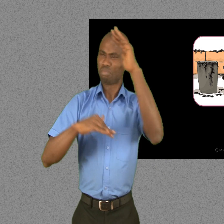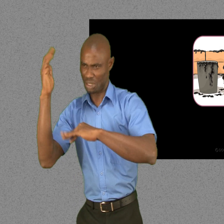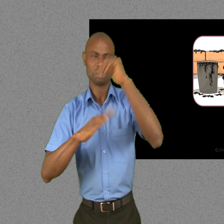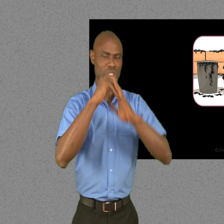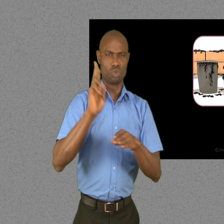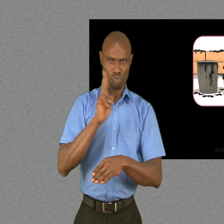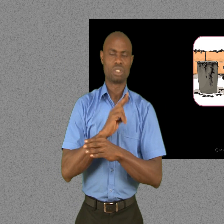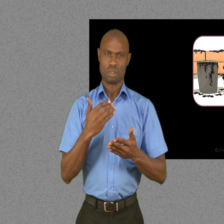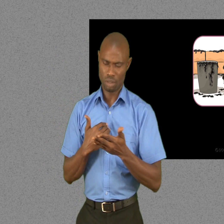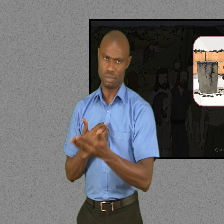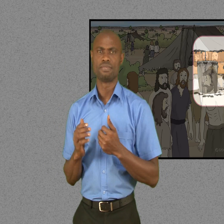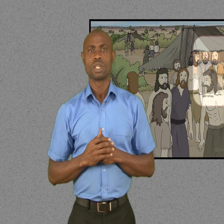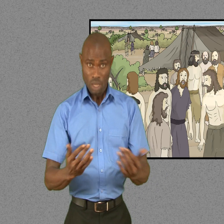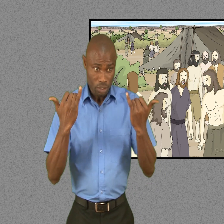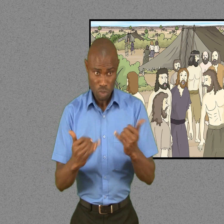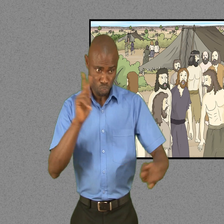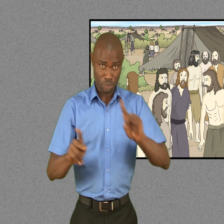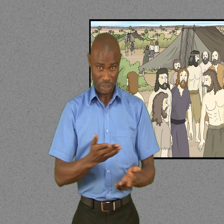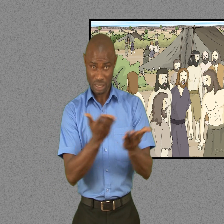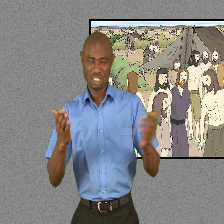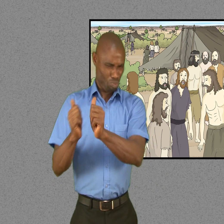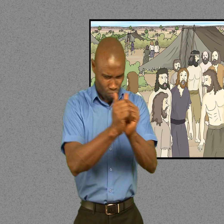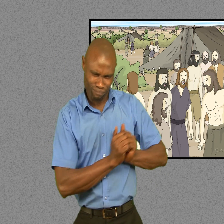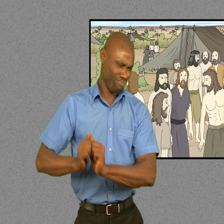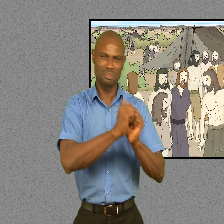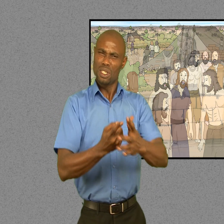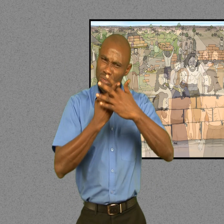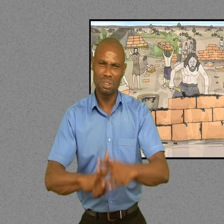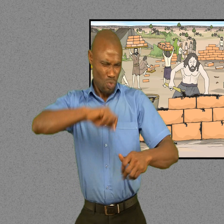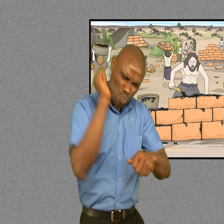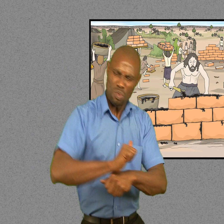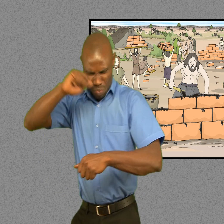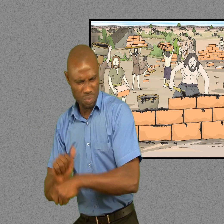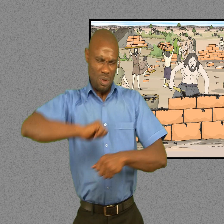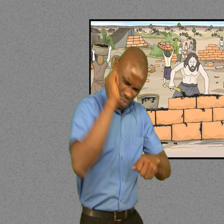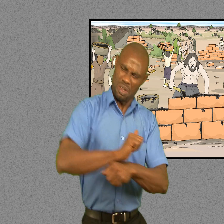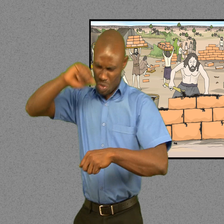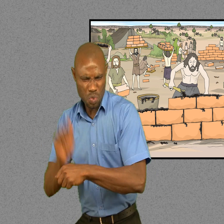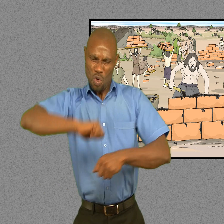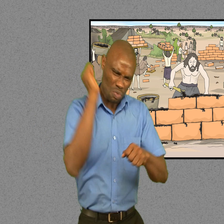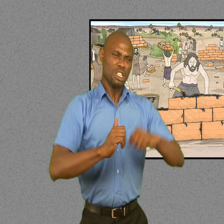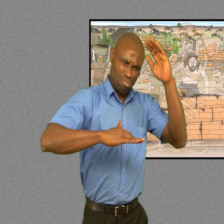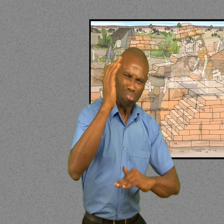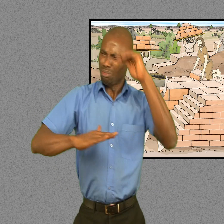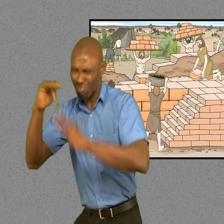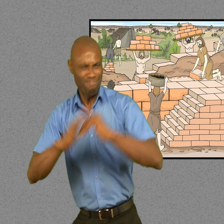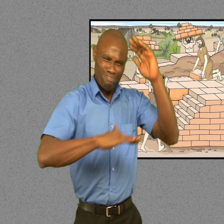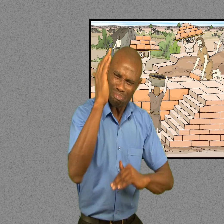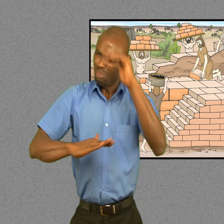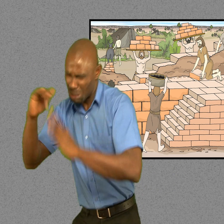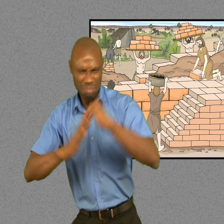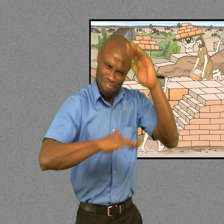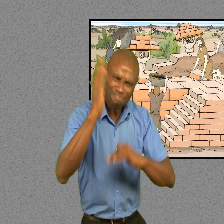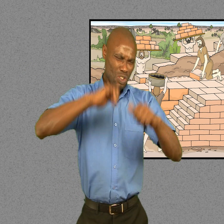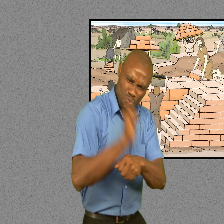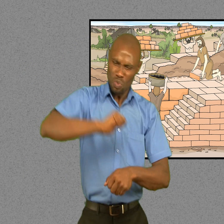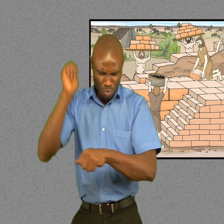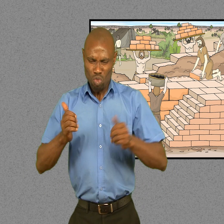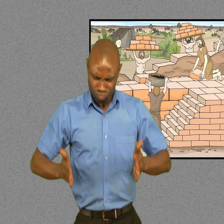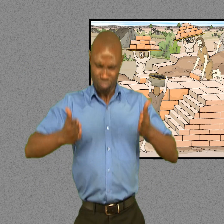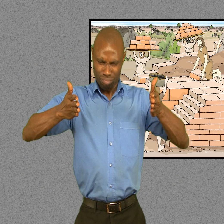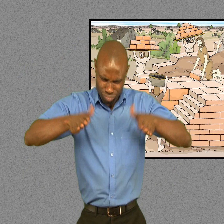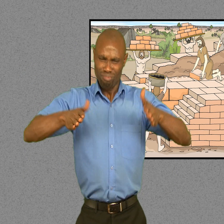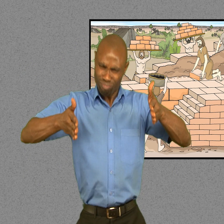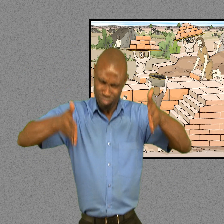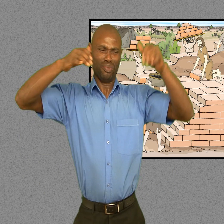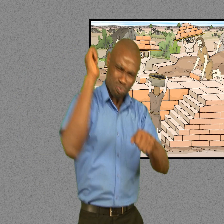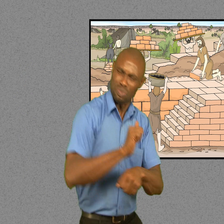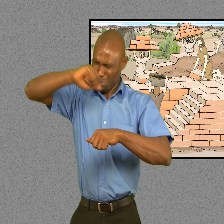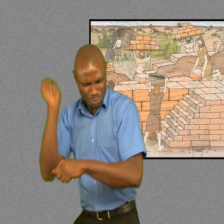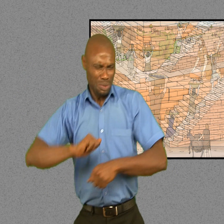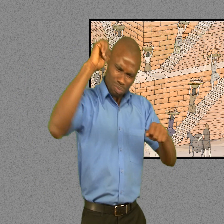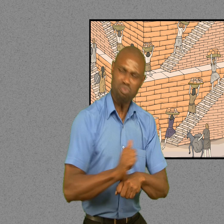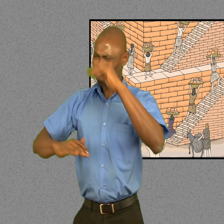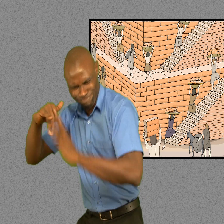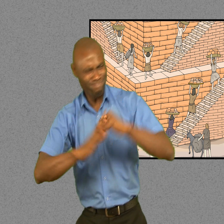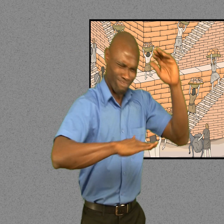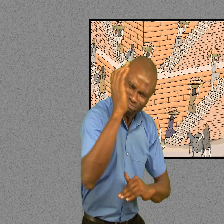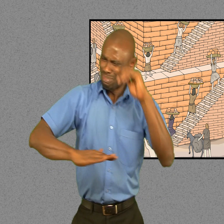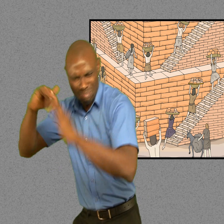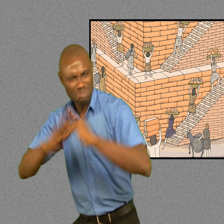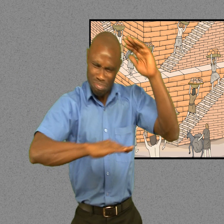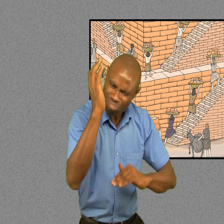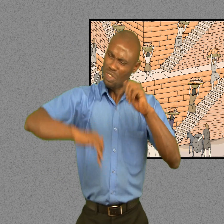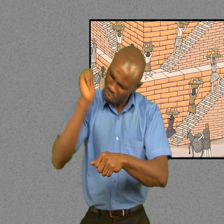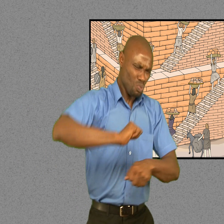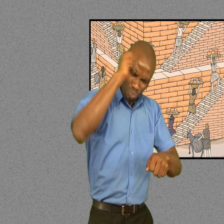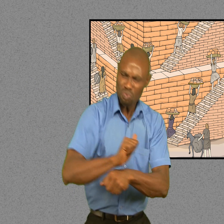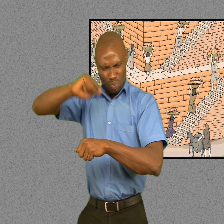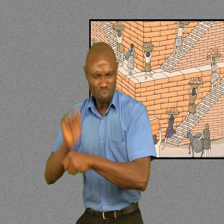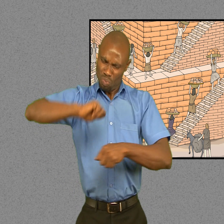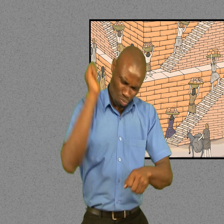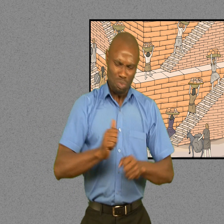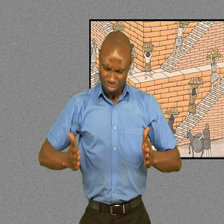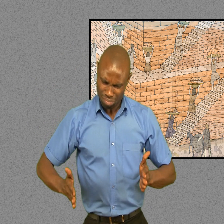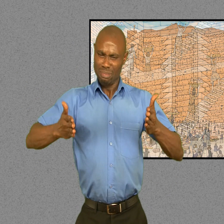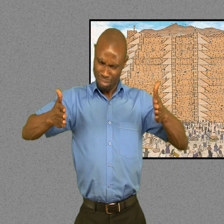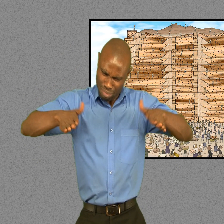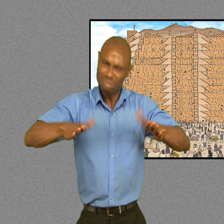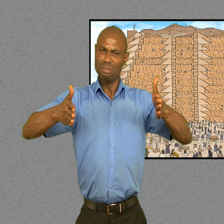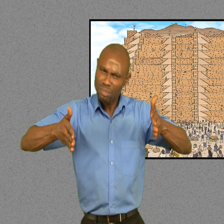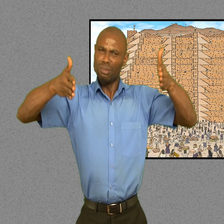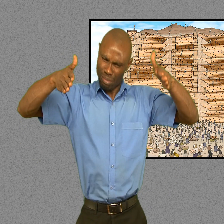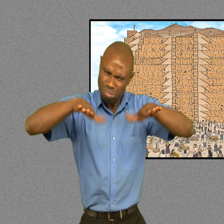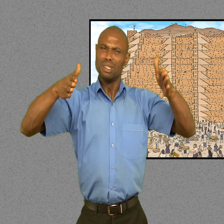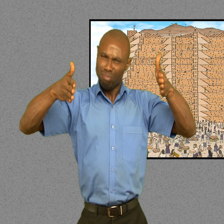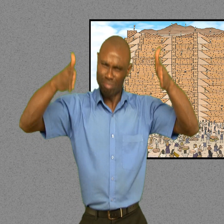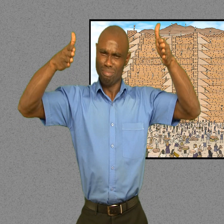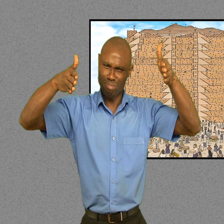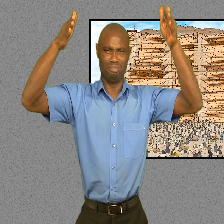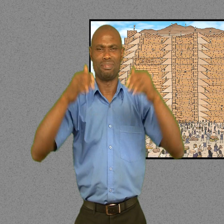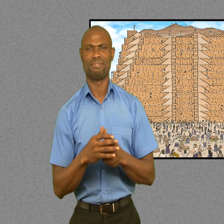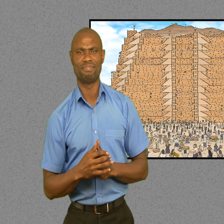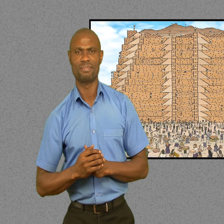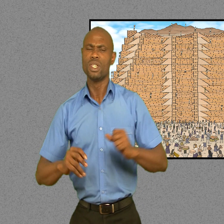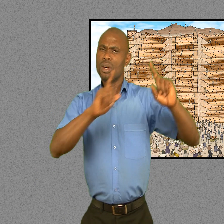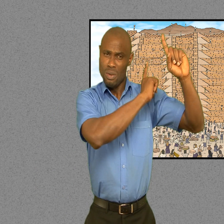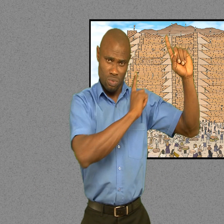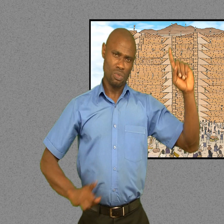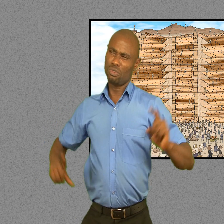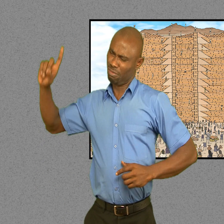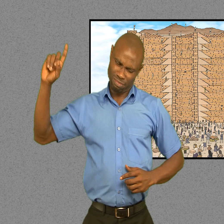“Come,” they said, “let us build for ourselves a city with a tower that reaches to the heavens, that we may make a name for ourselves and not be scattered over the face of all the earth.”